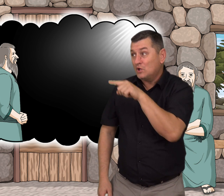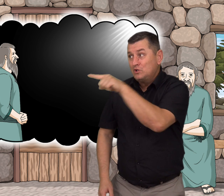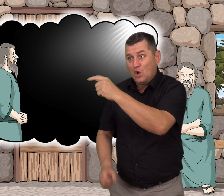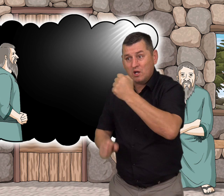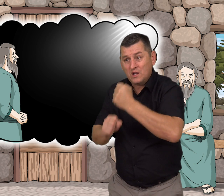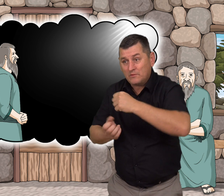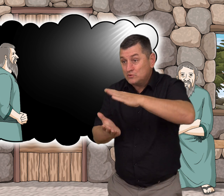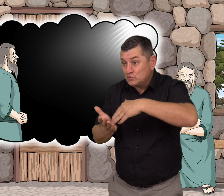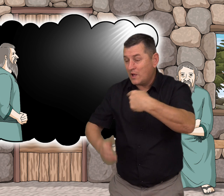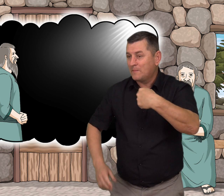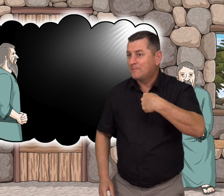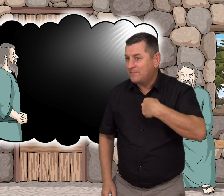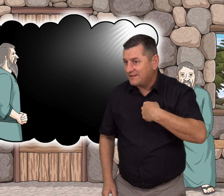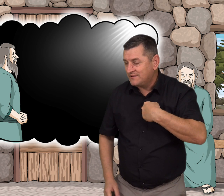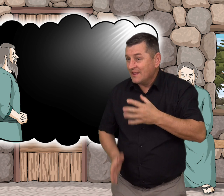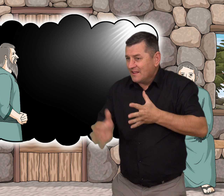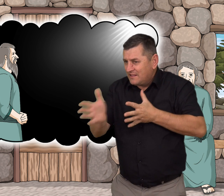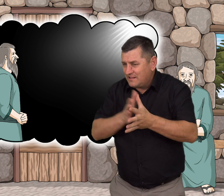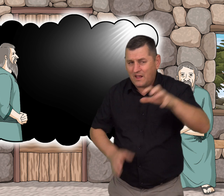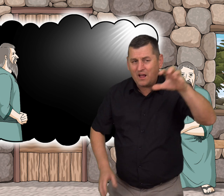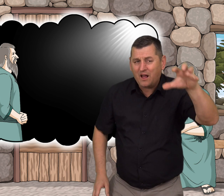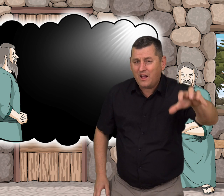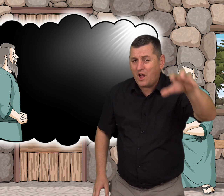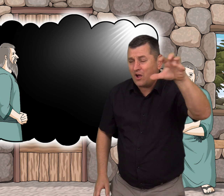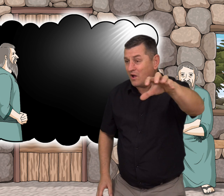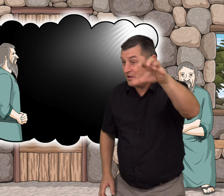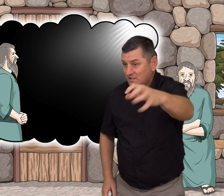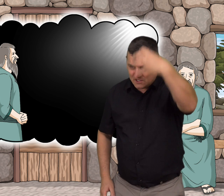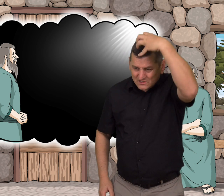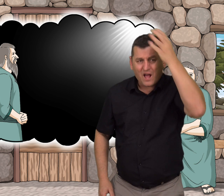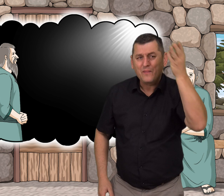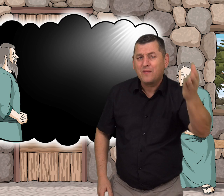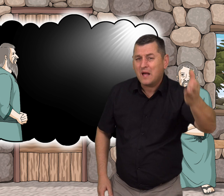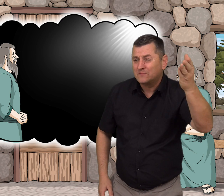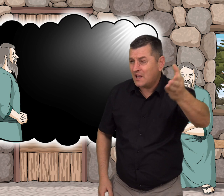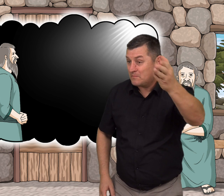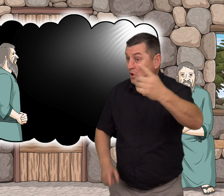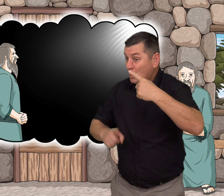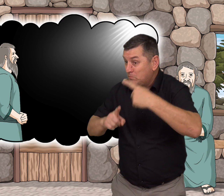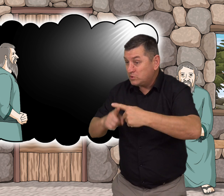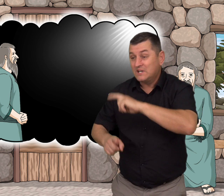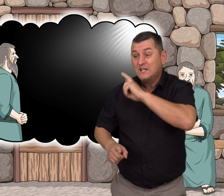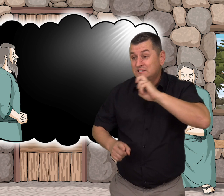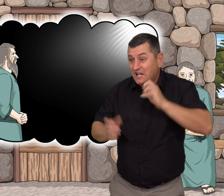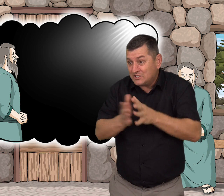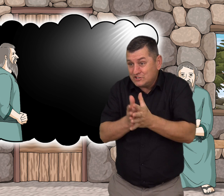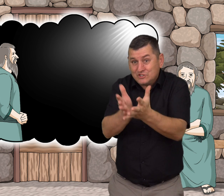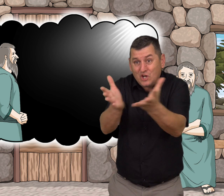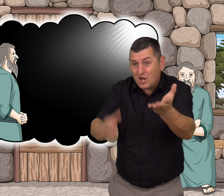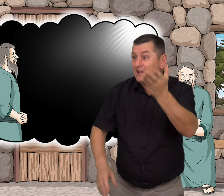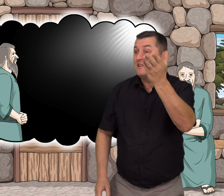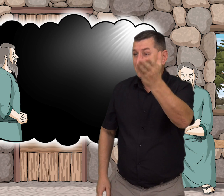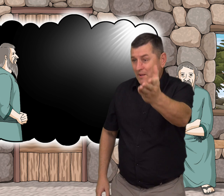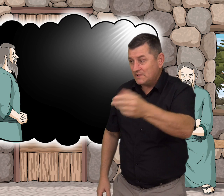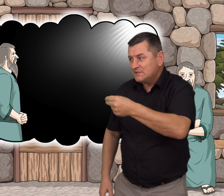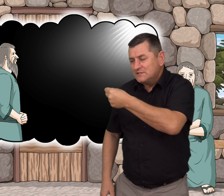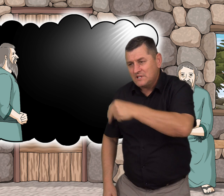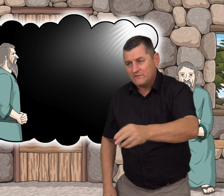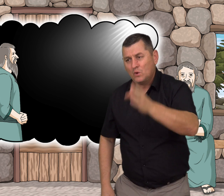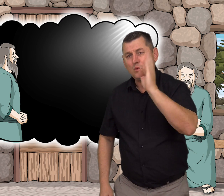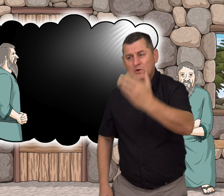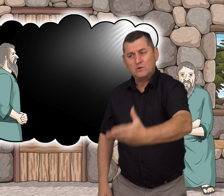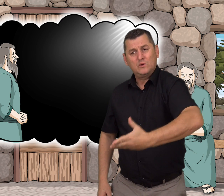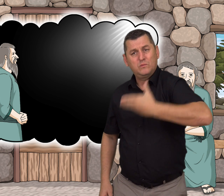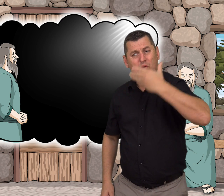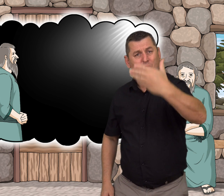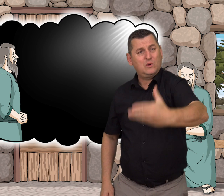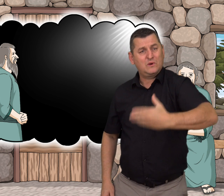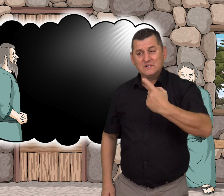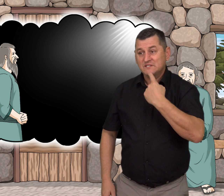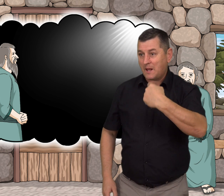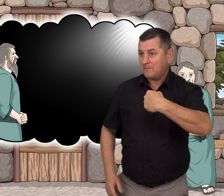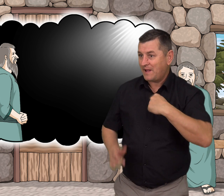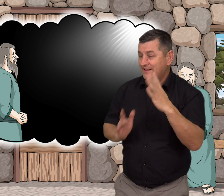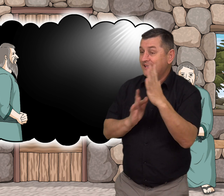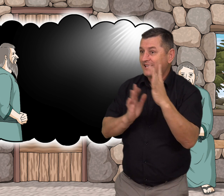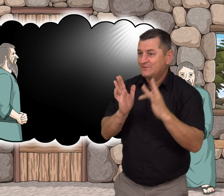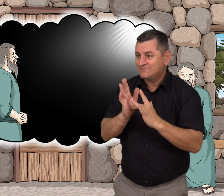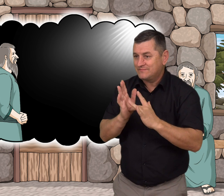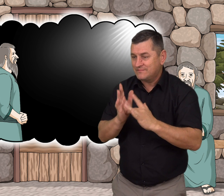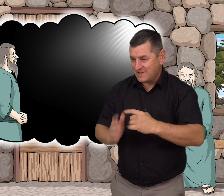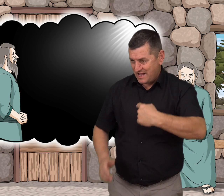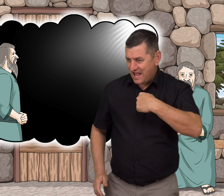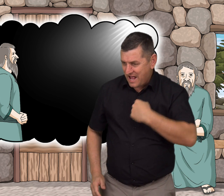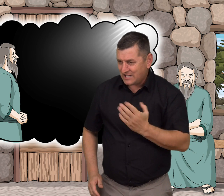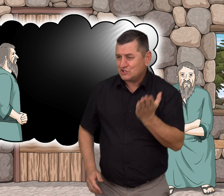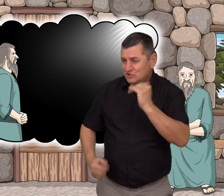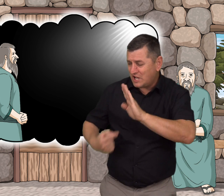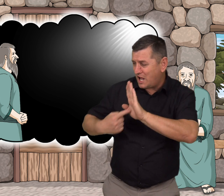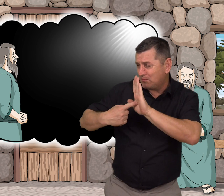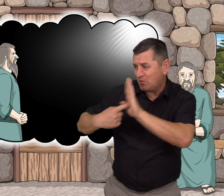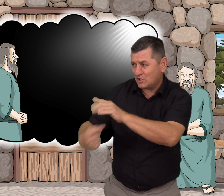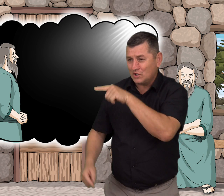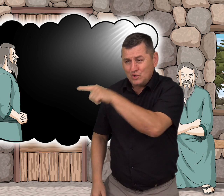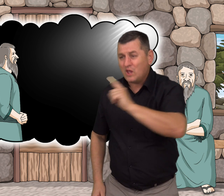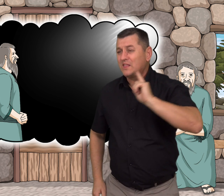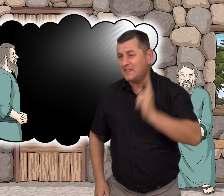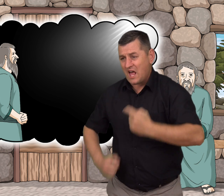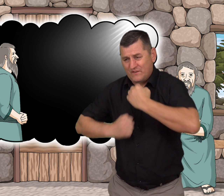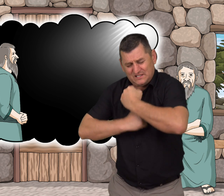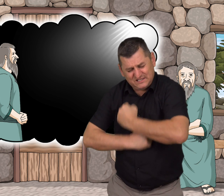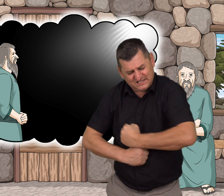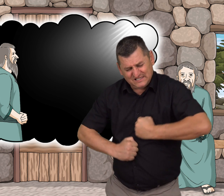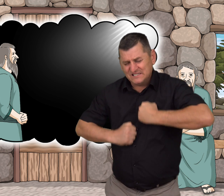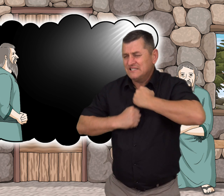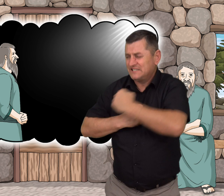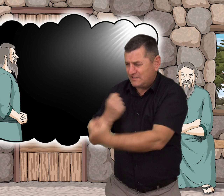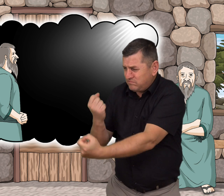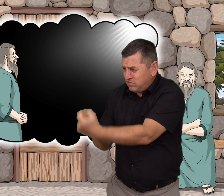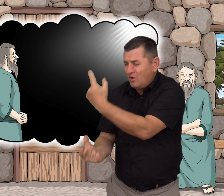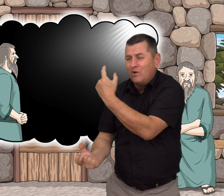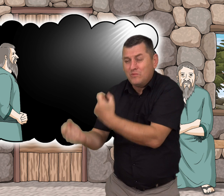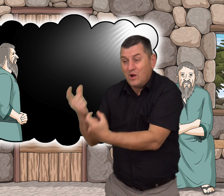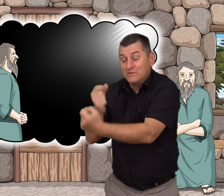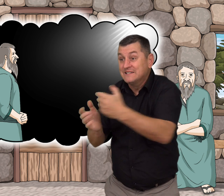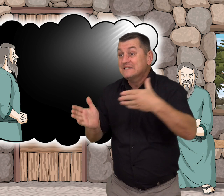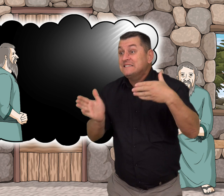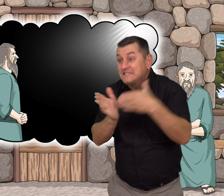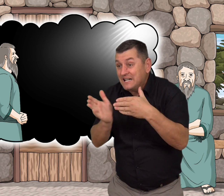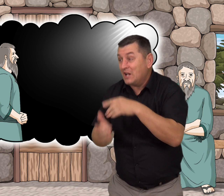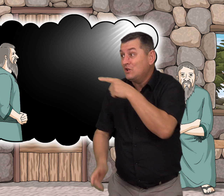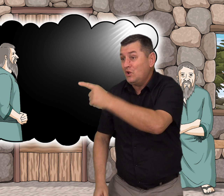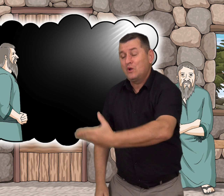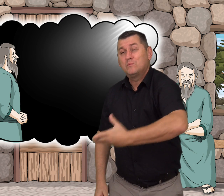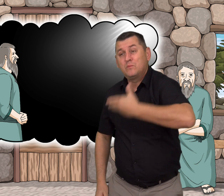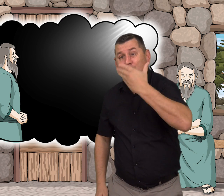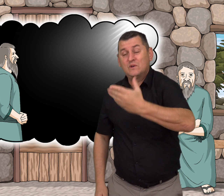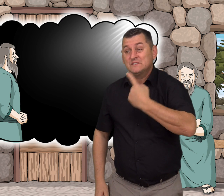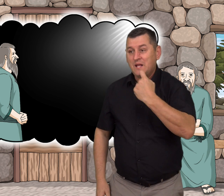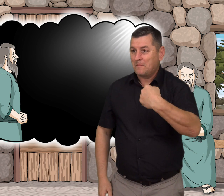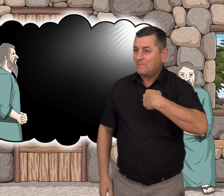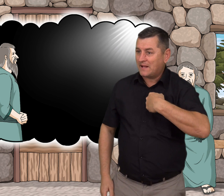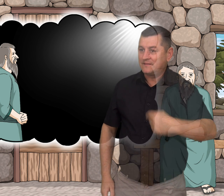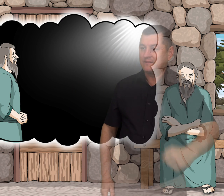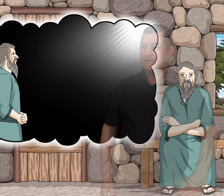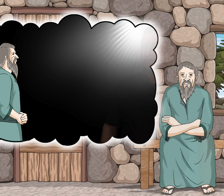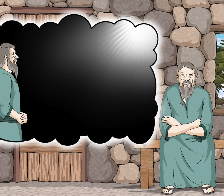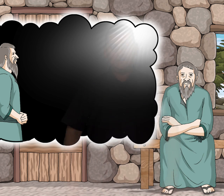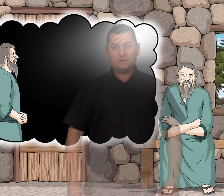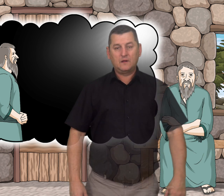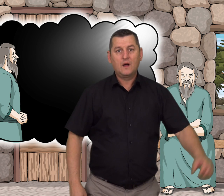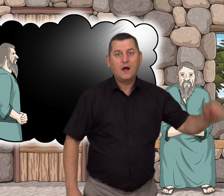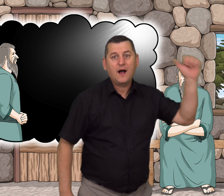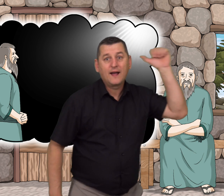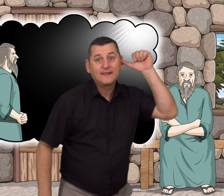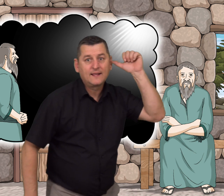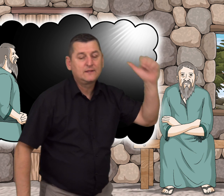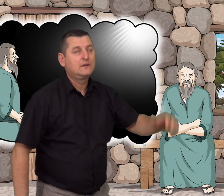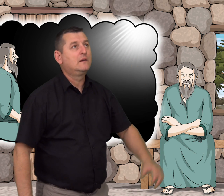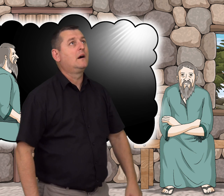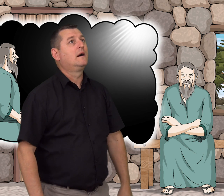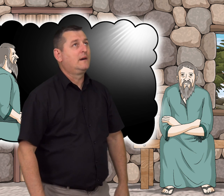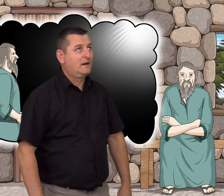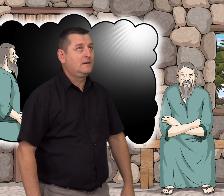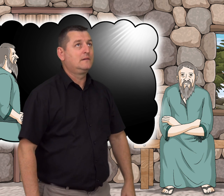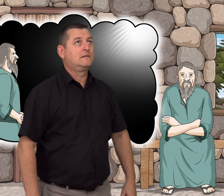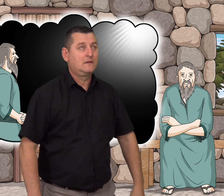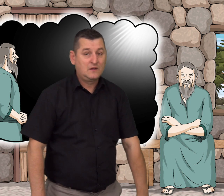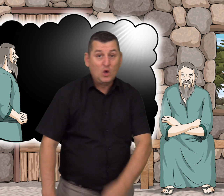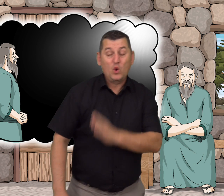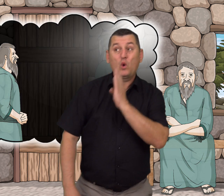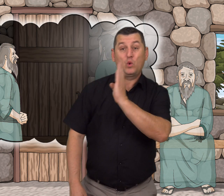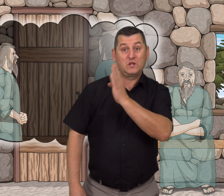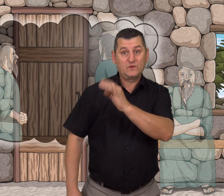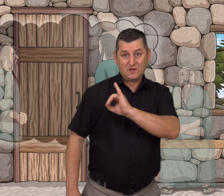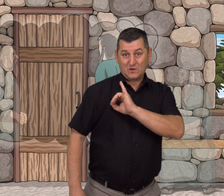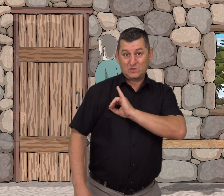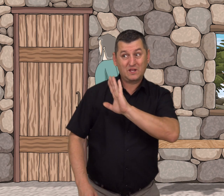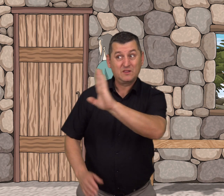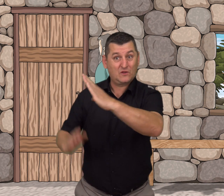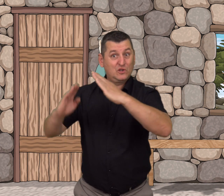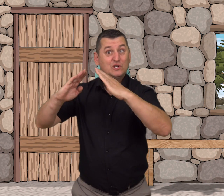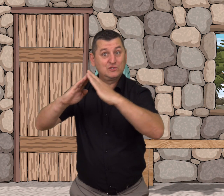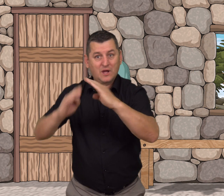“This man is My chosen instrument to carry My name before the Gentiles and their kings, and before the people of Israel.